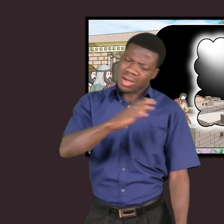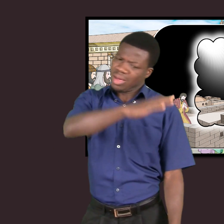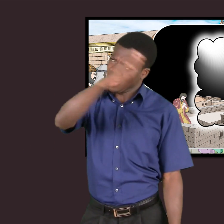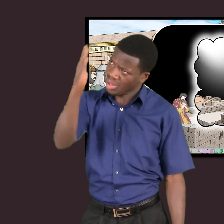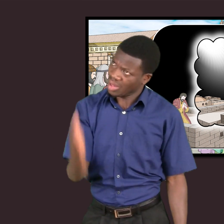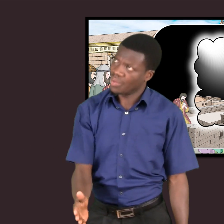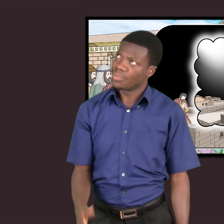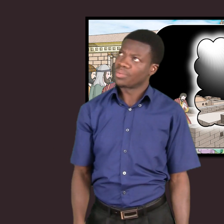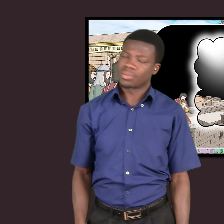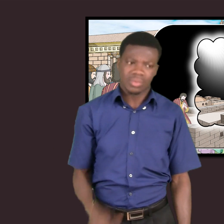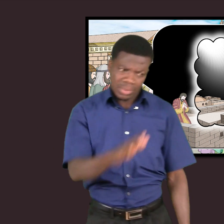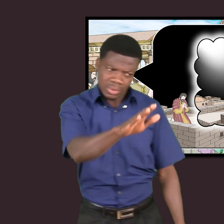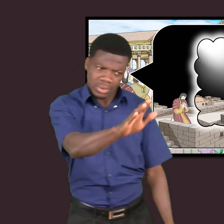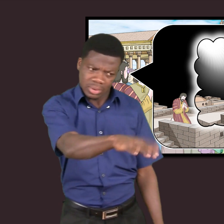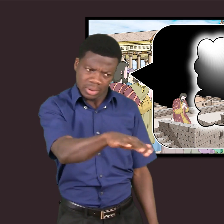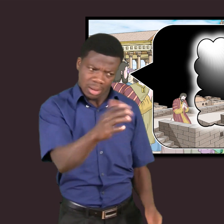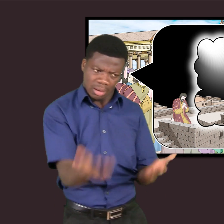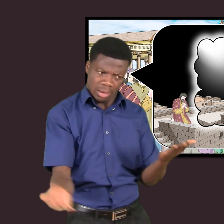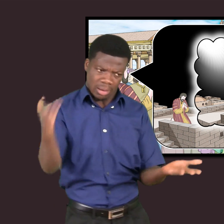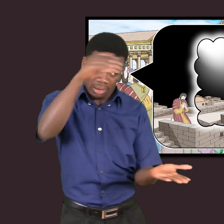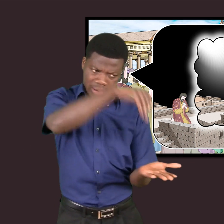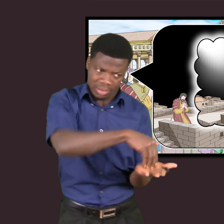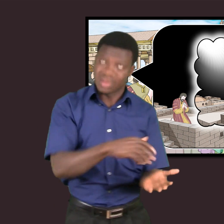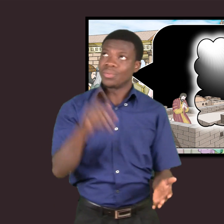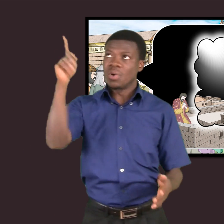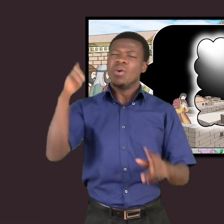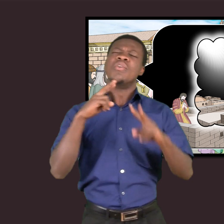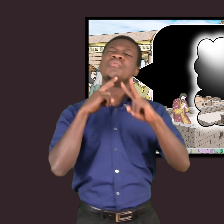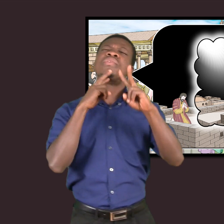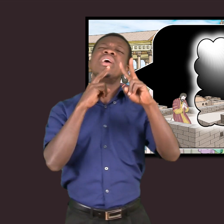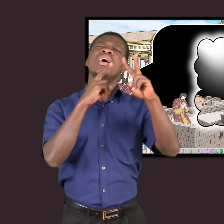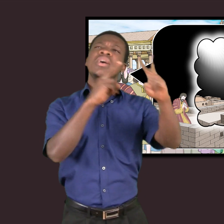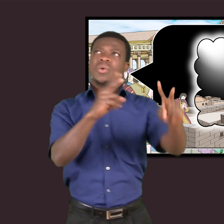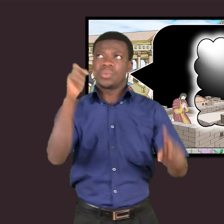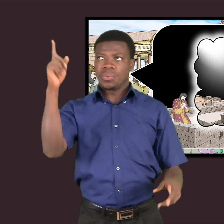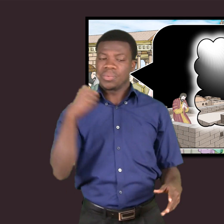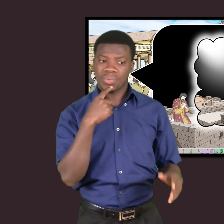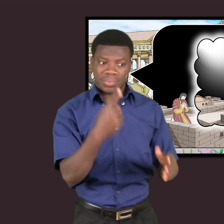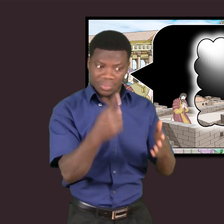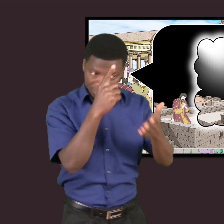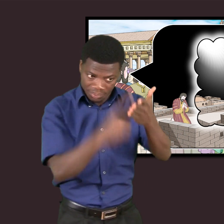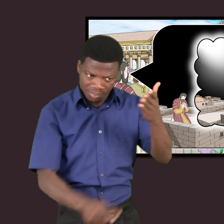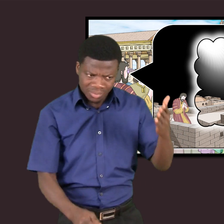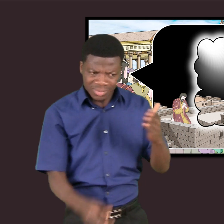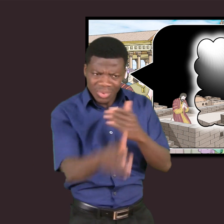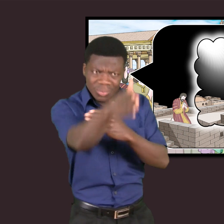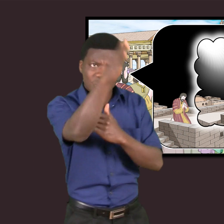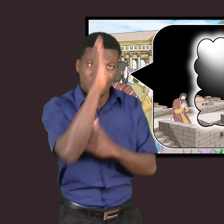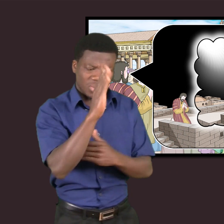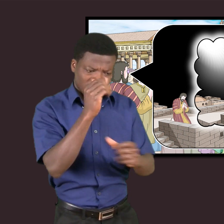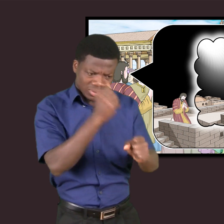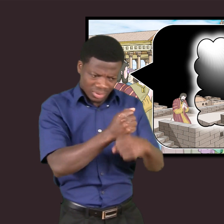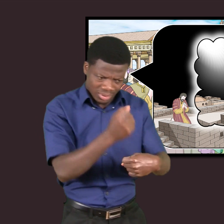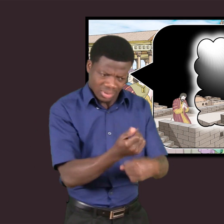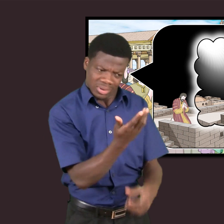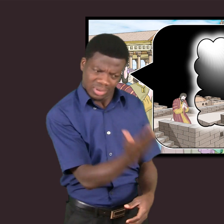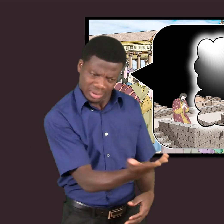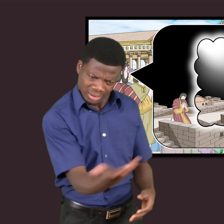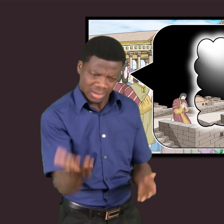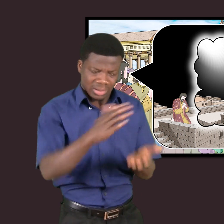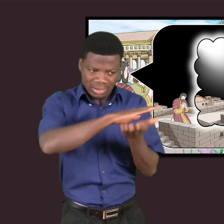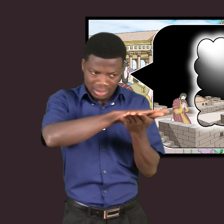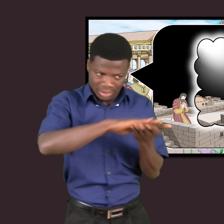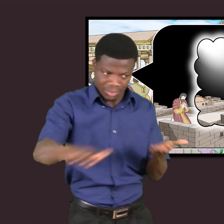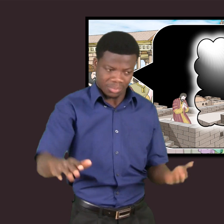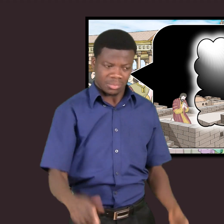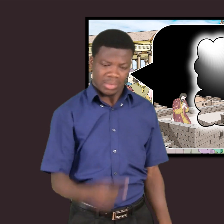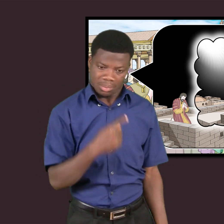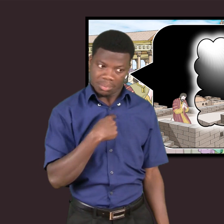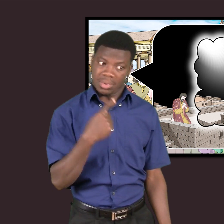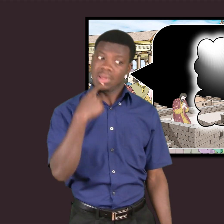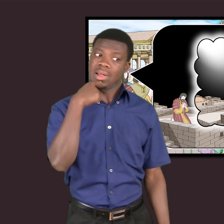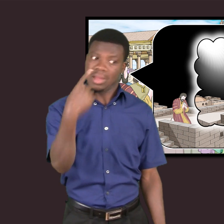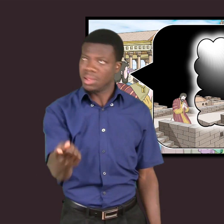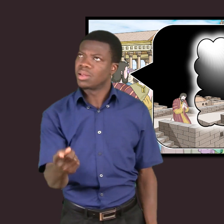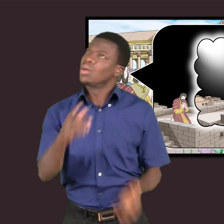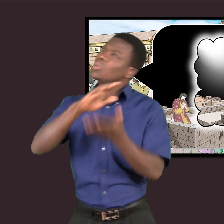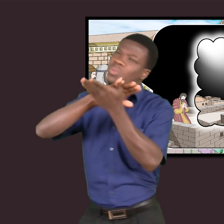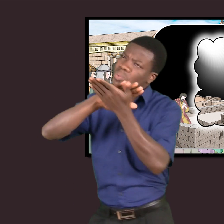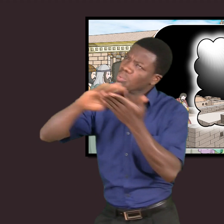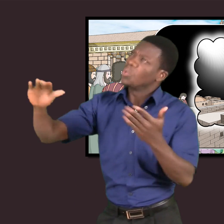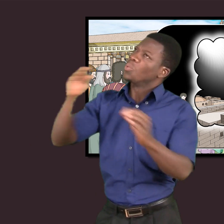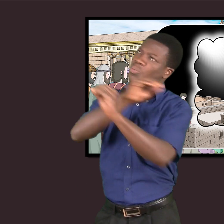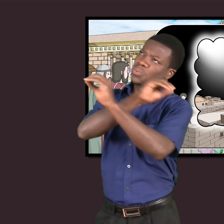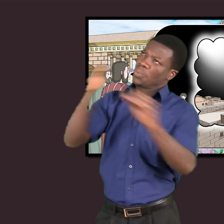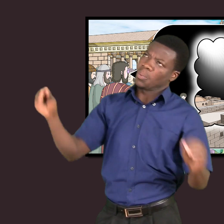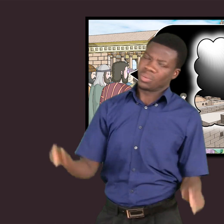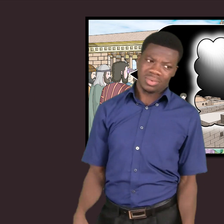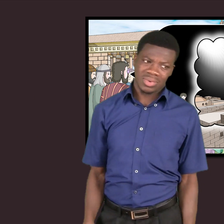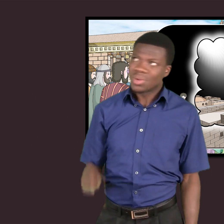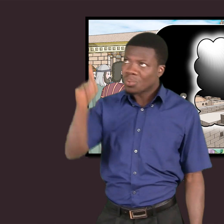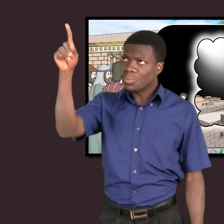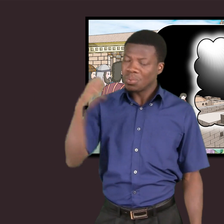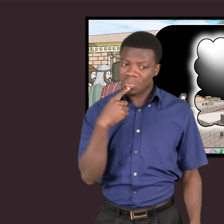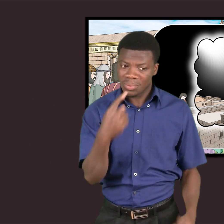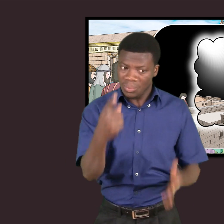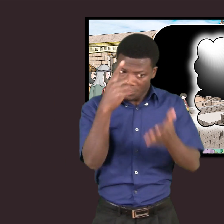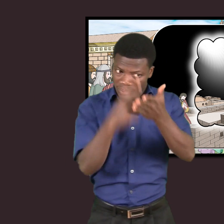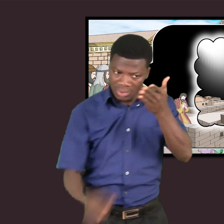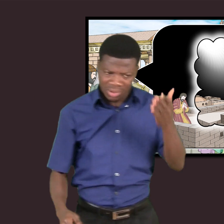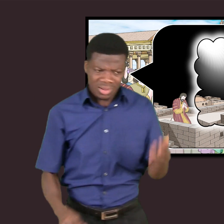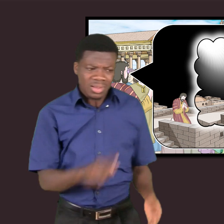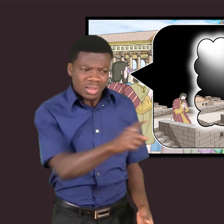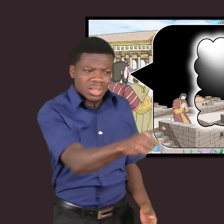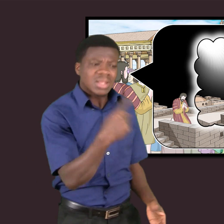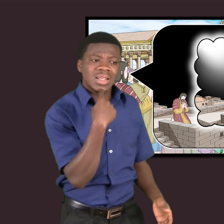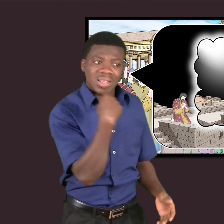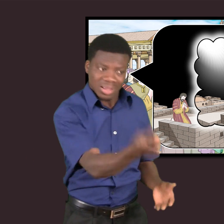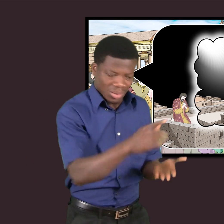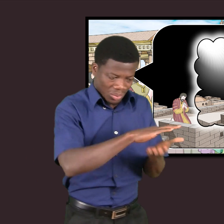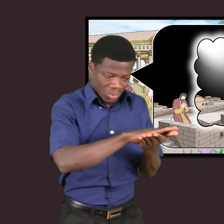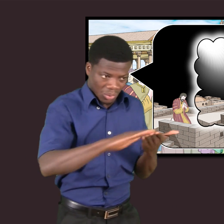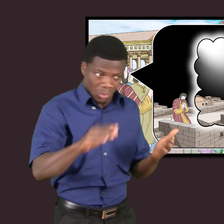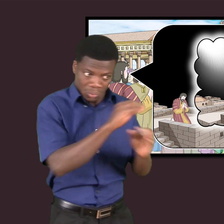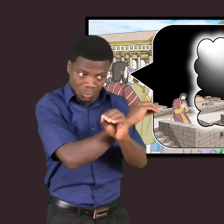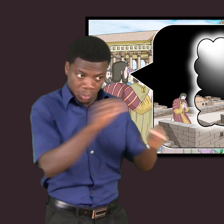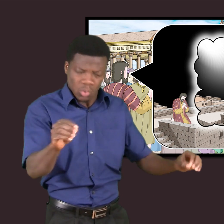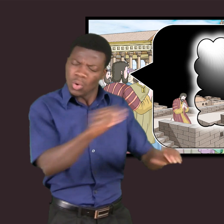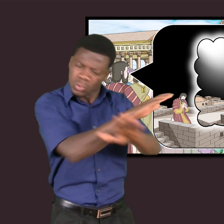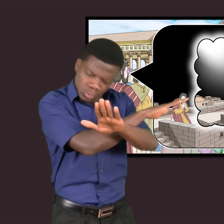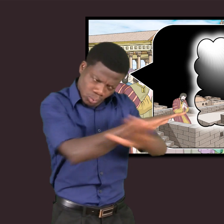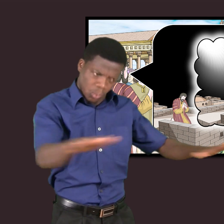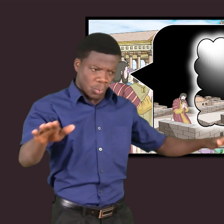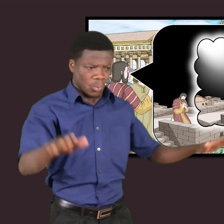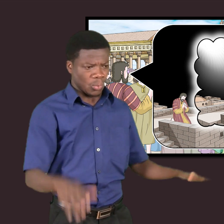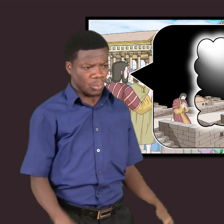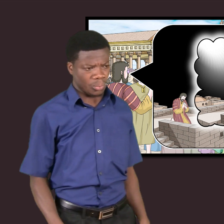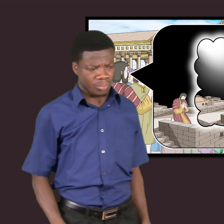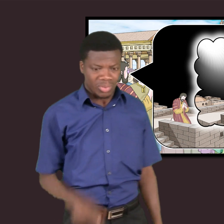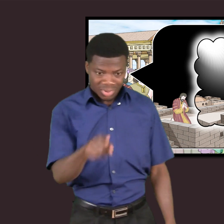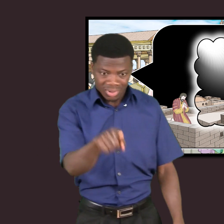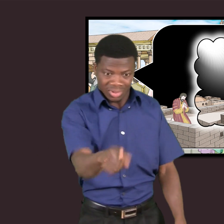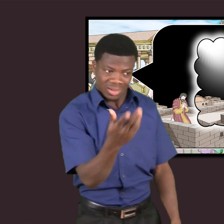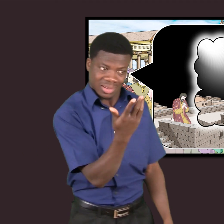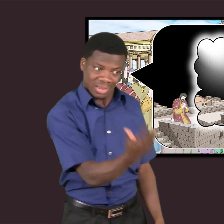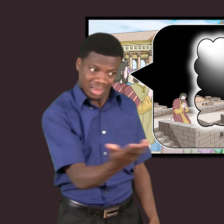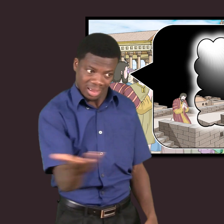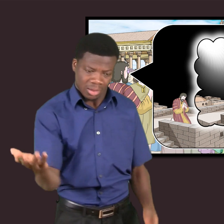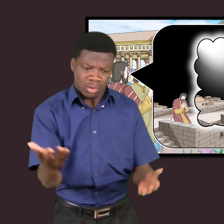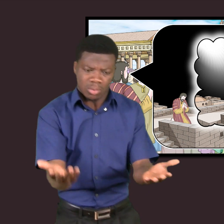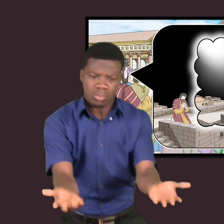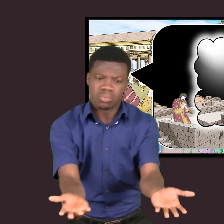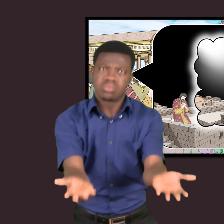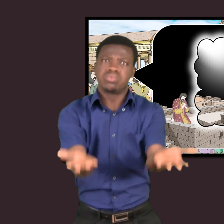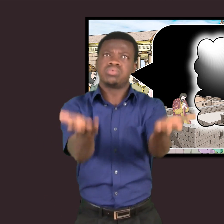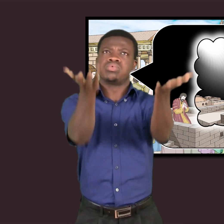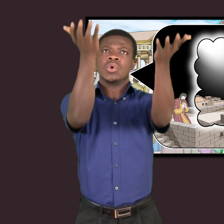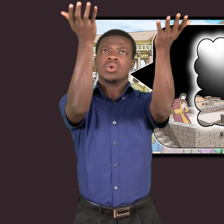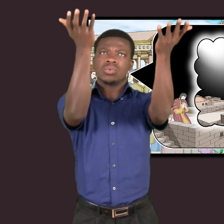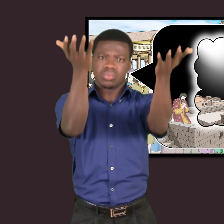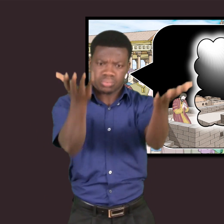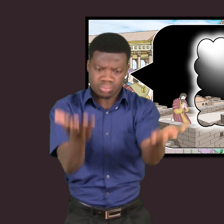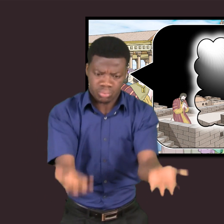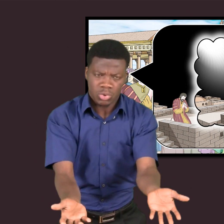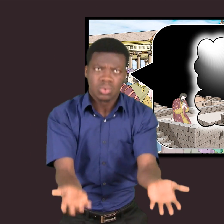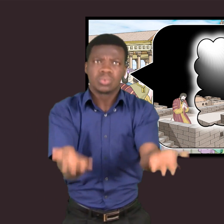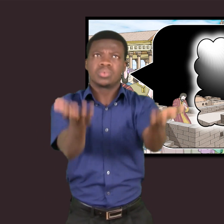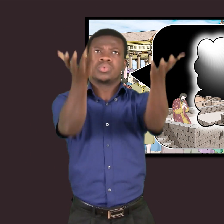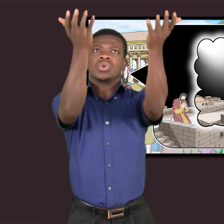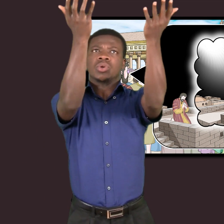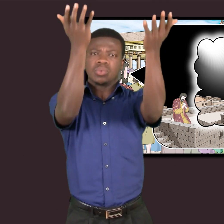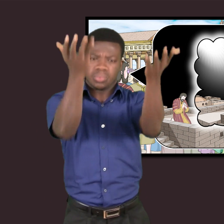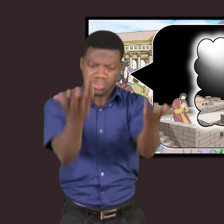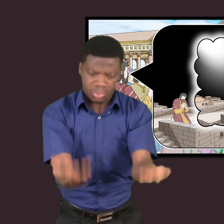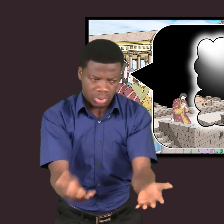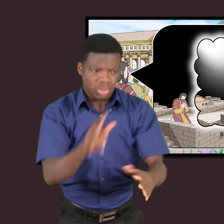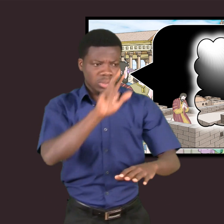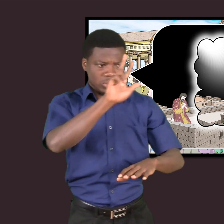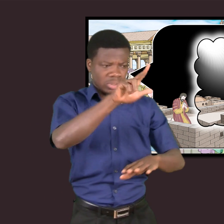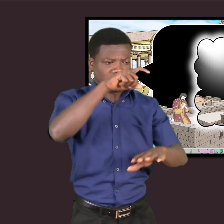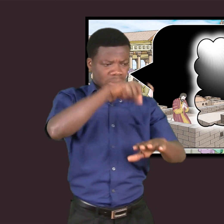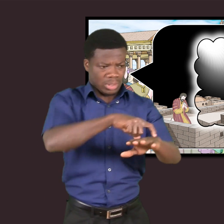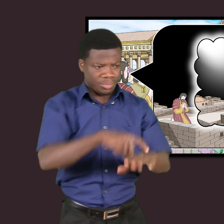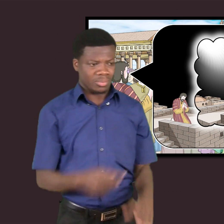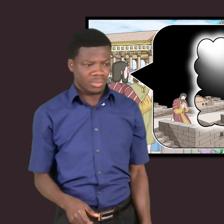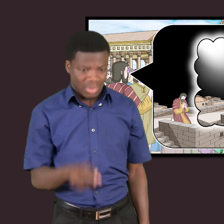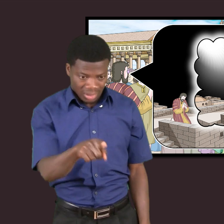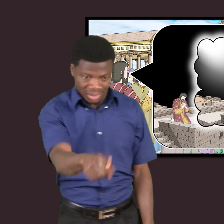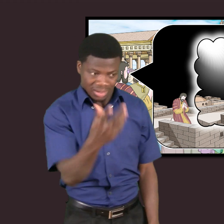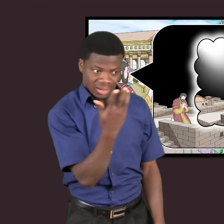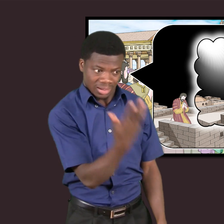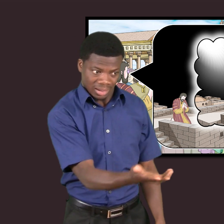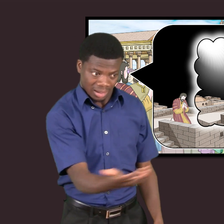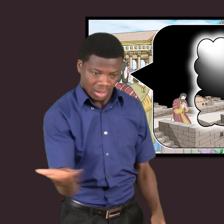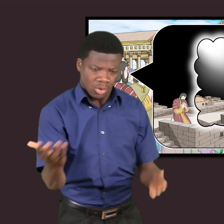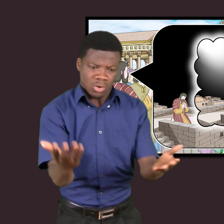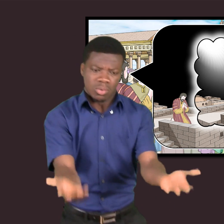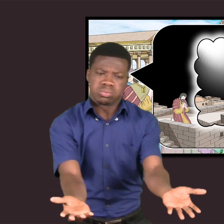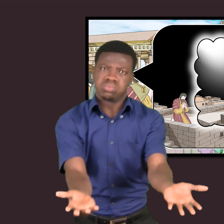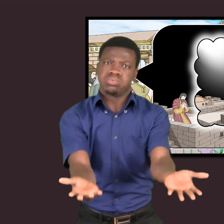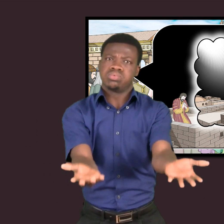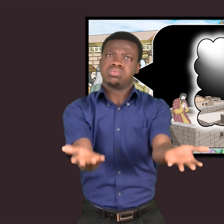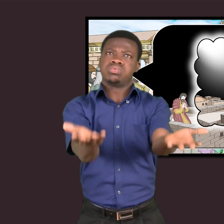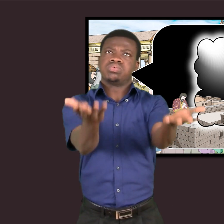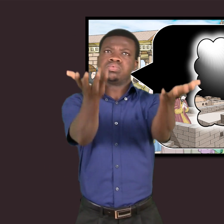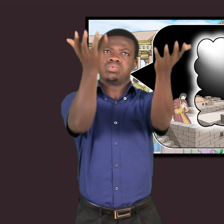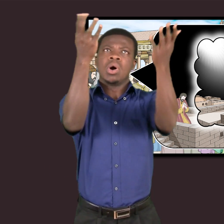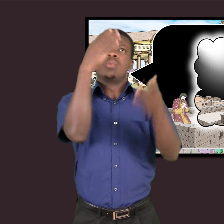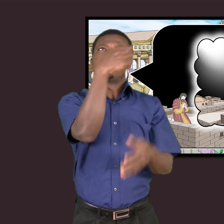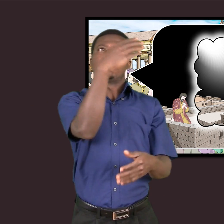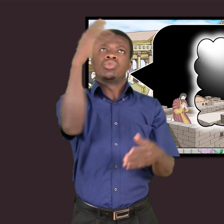But the voice spoke from heaven a second time, ‘Do not call anything impure that God has made clean.’